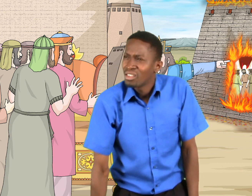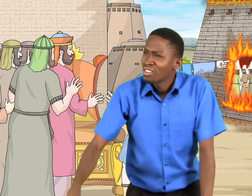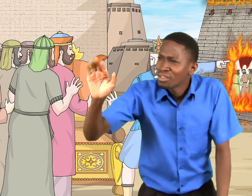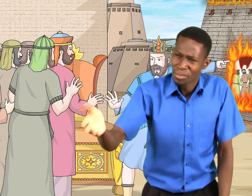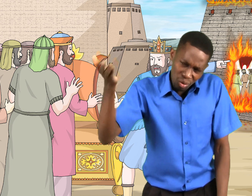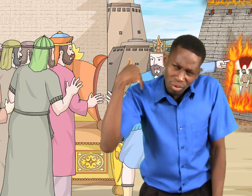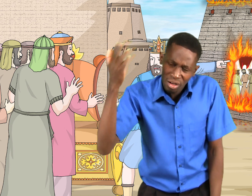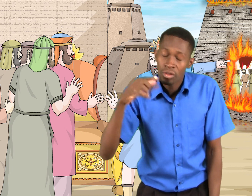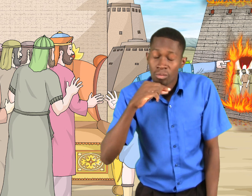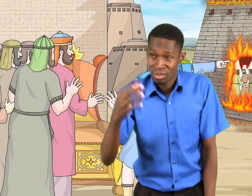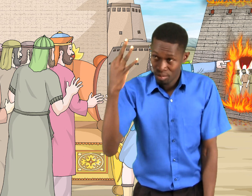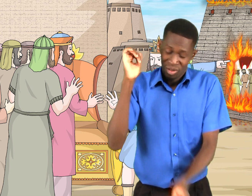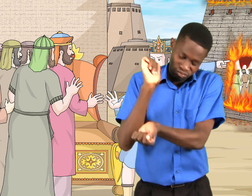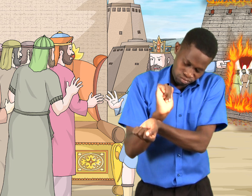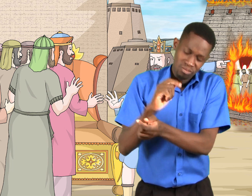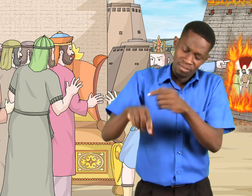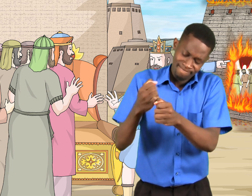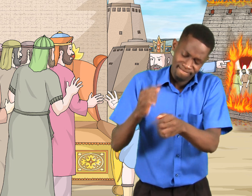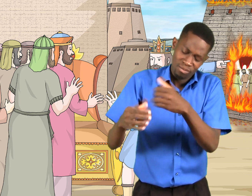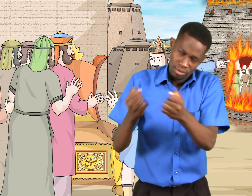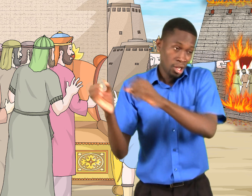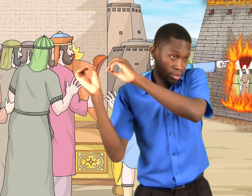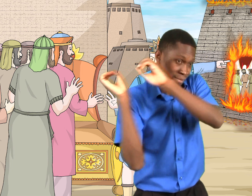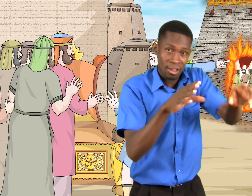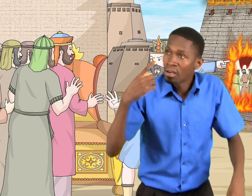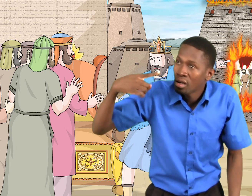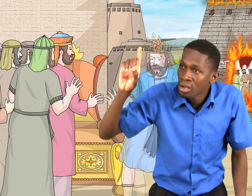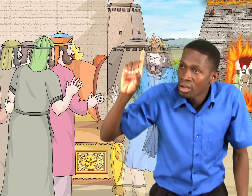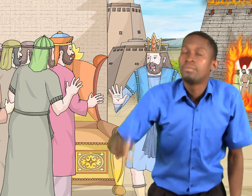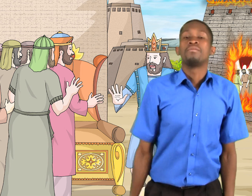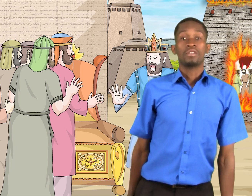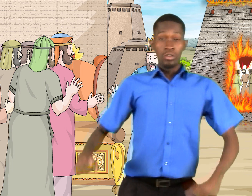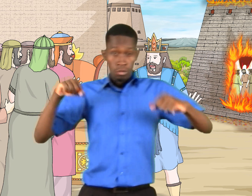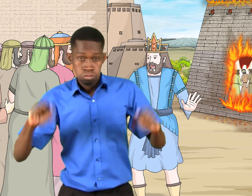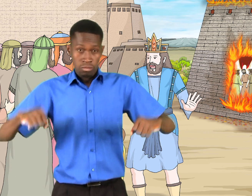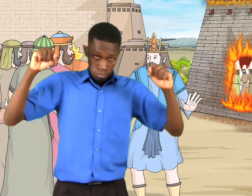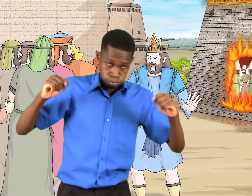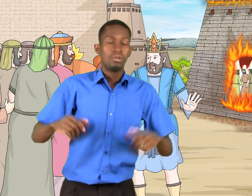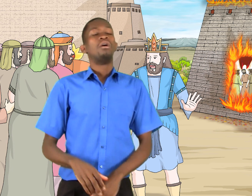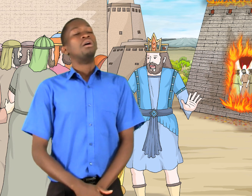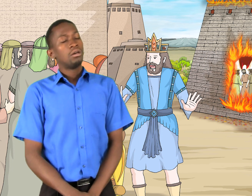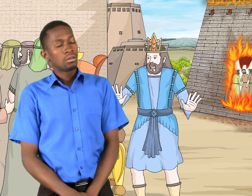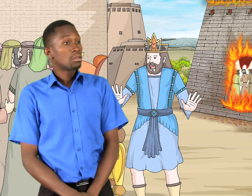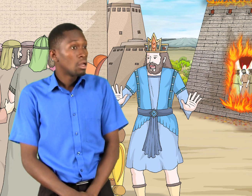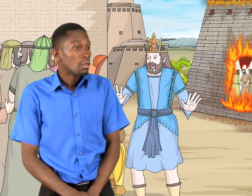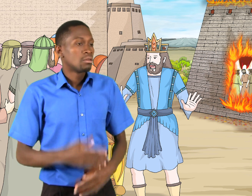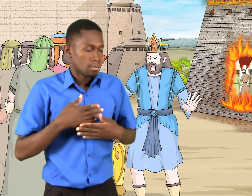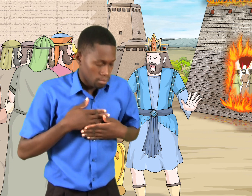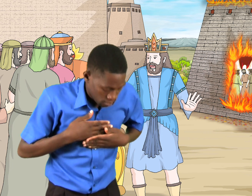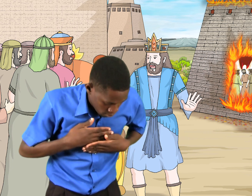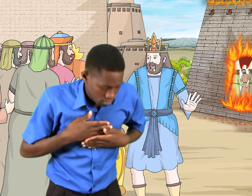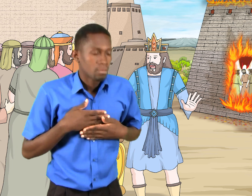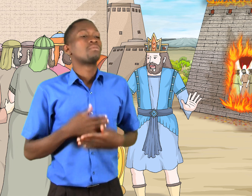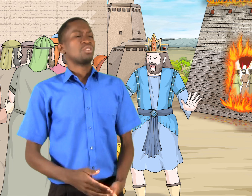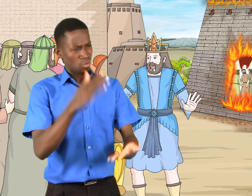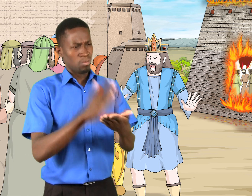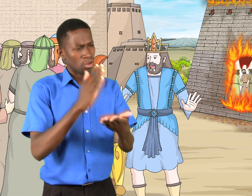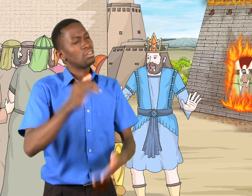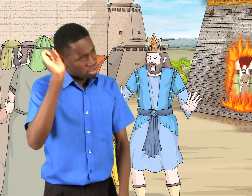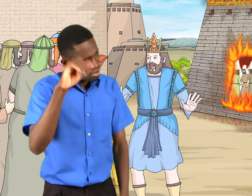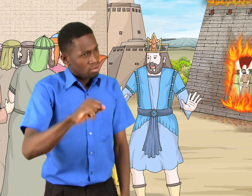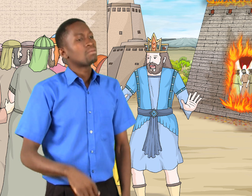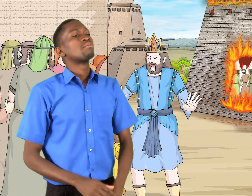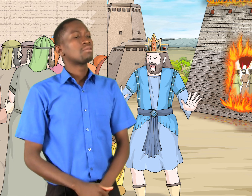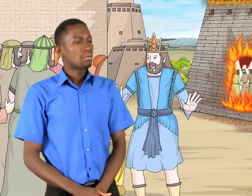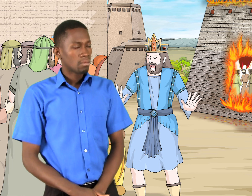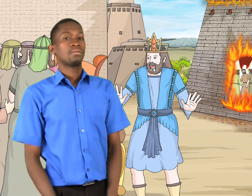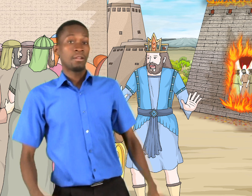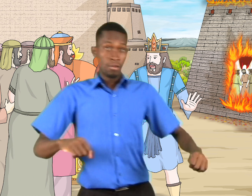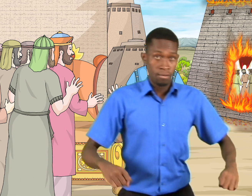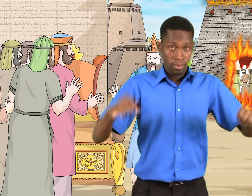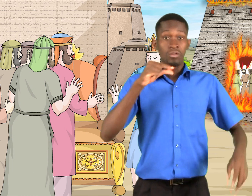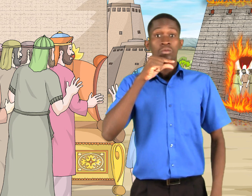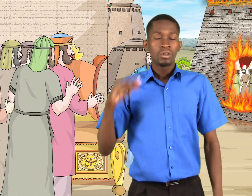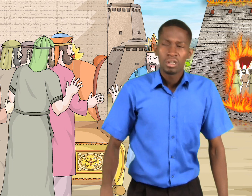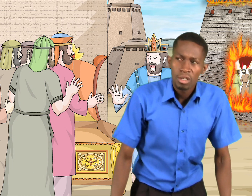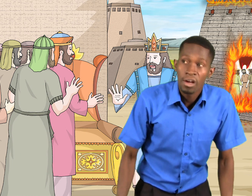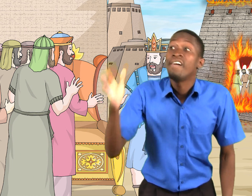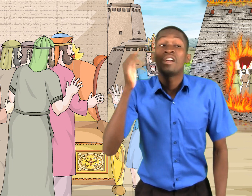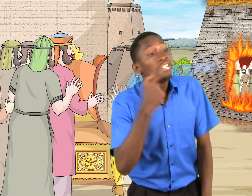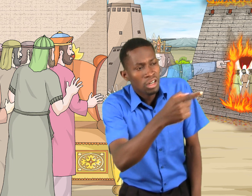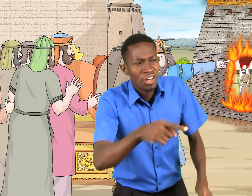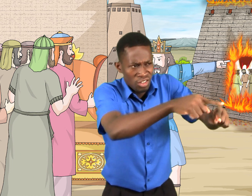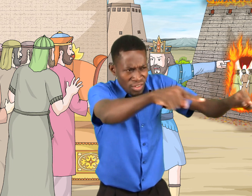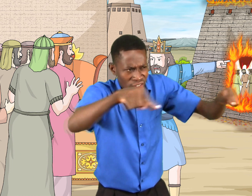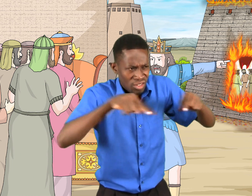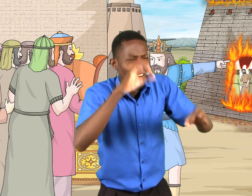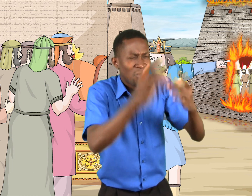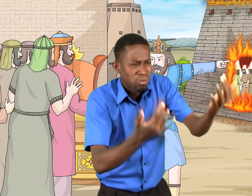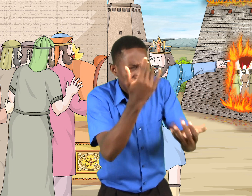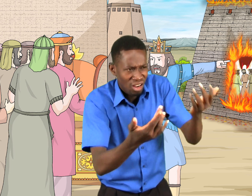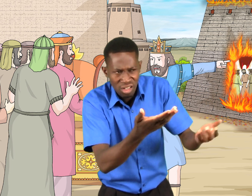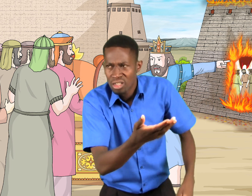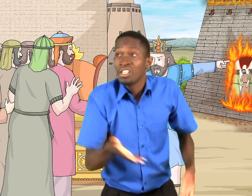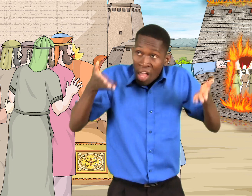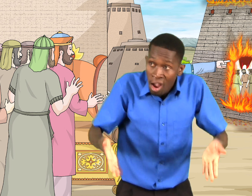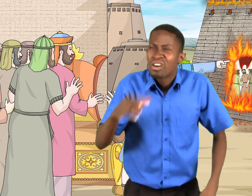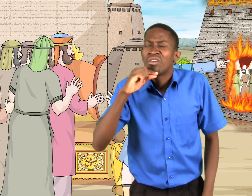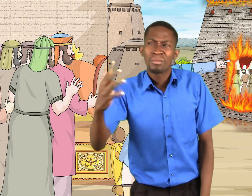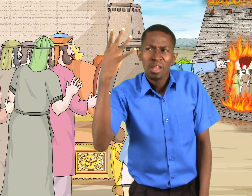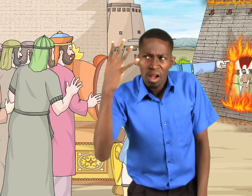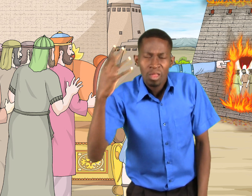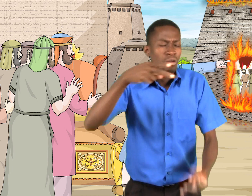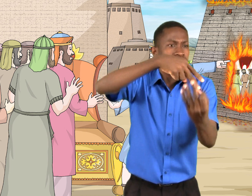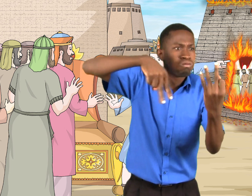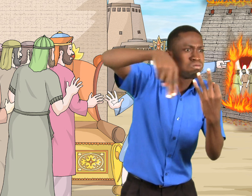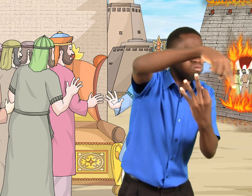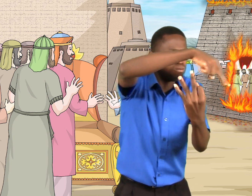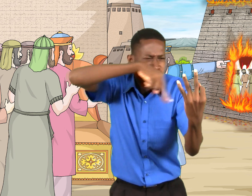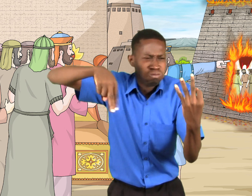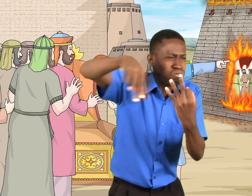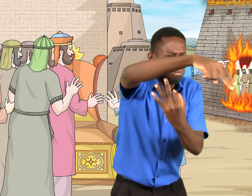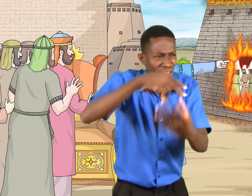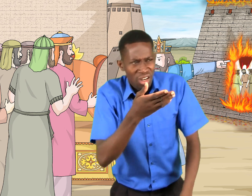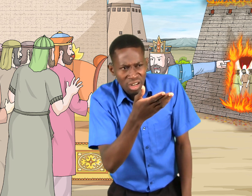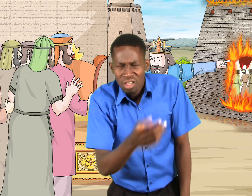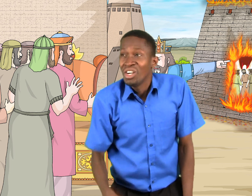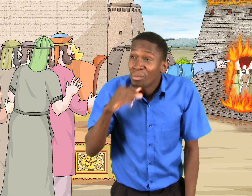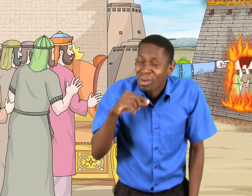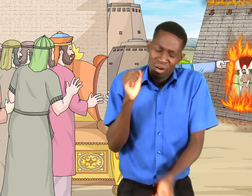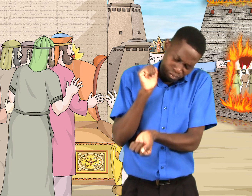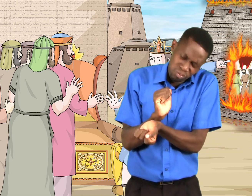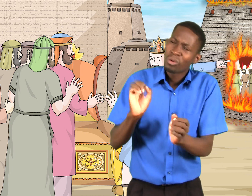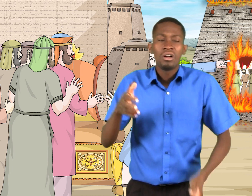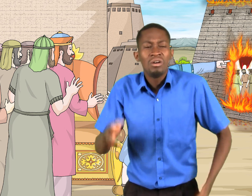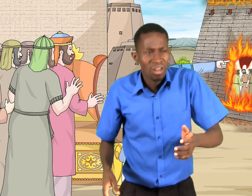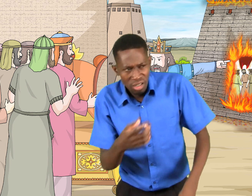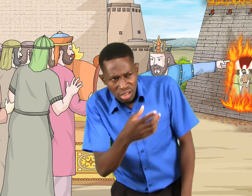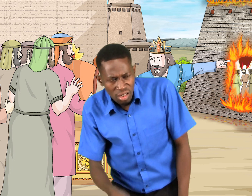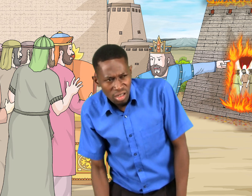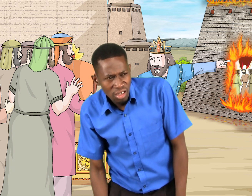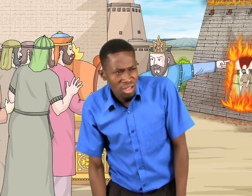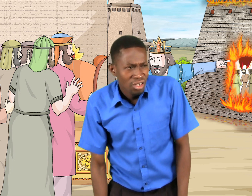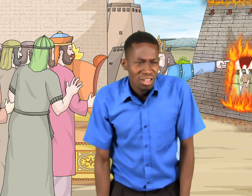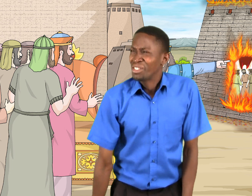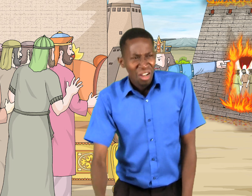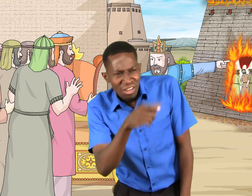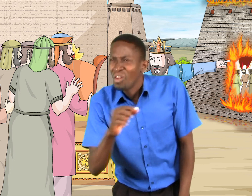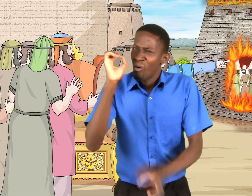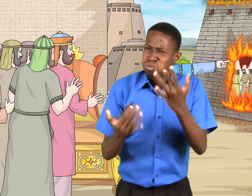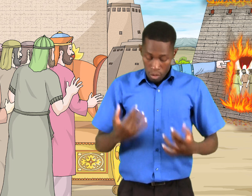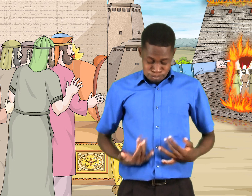“I see four men, unbound and unharmed, walking around in the fire—and the fourth looks like a son of the gods!”